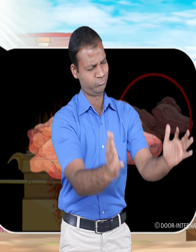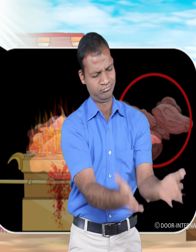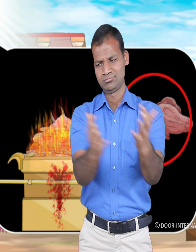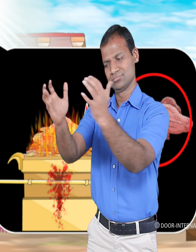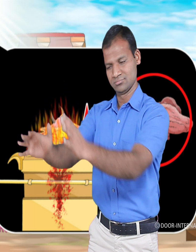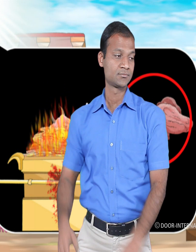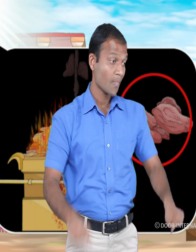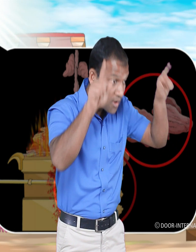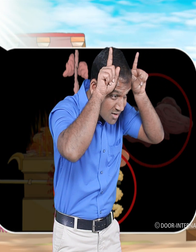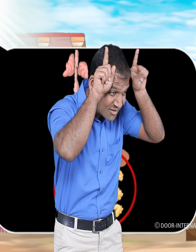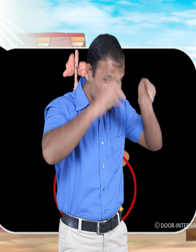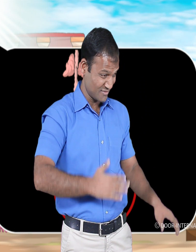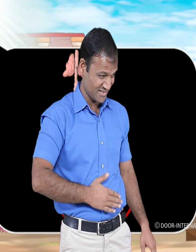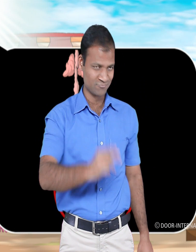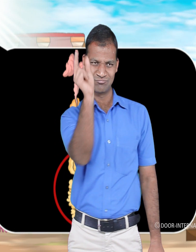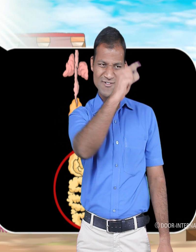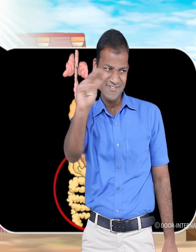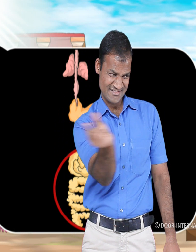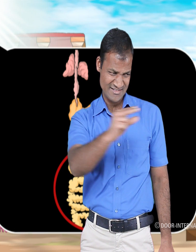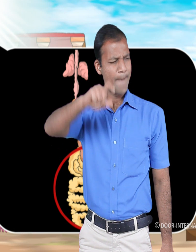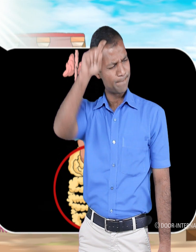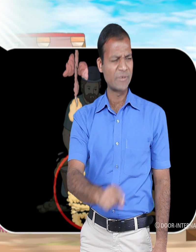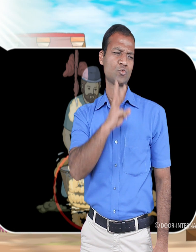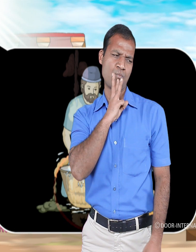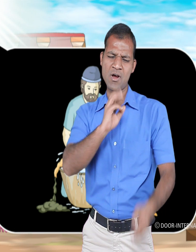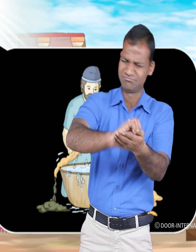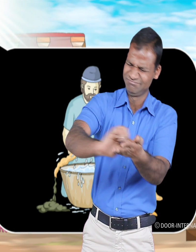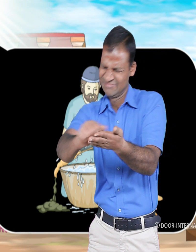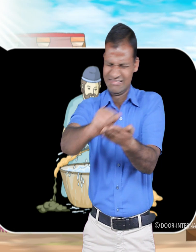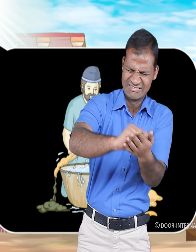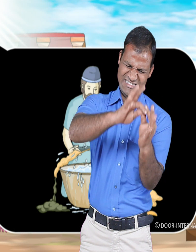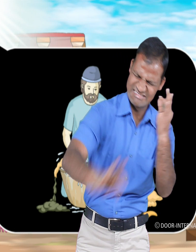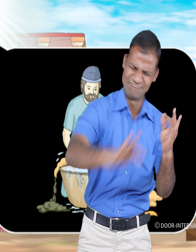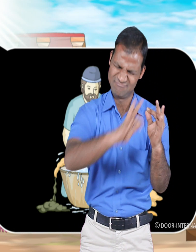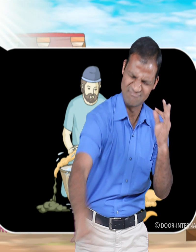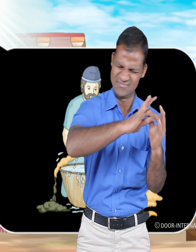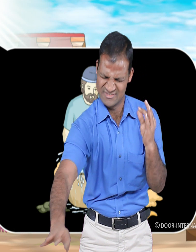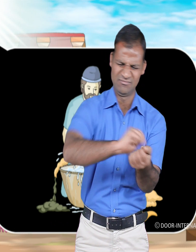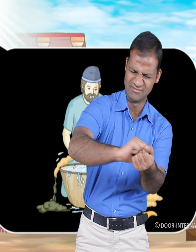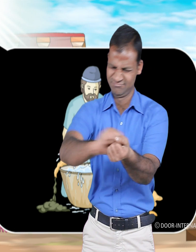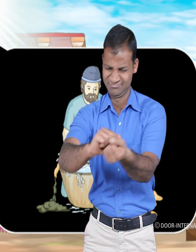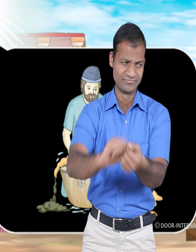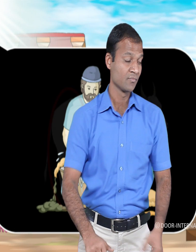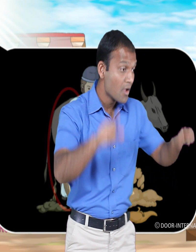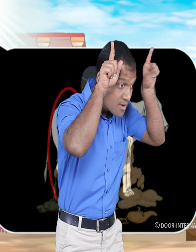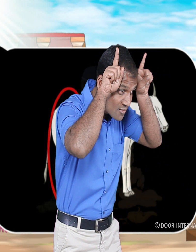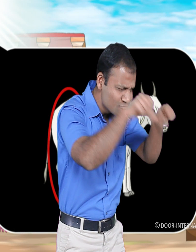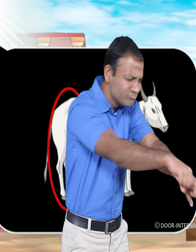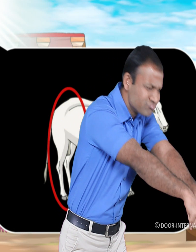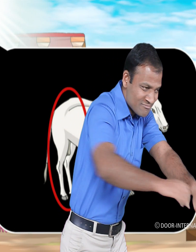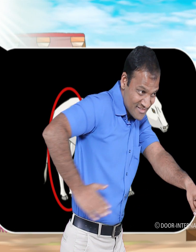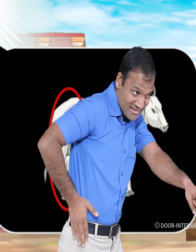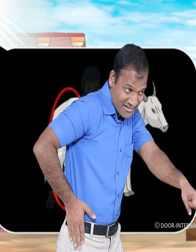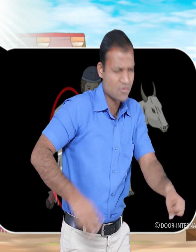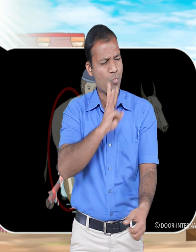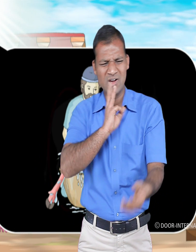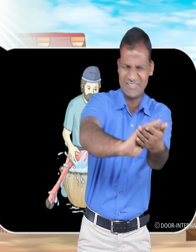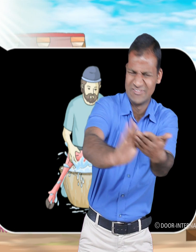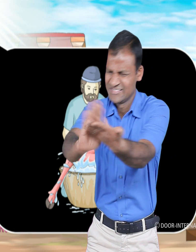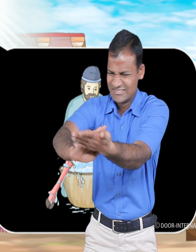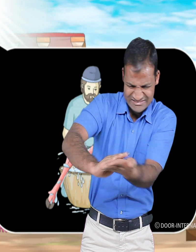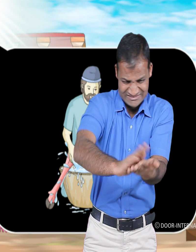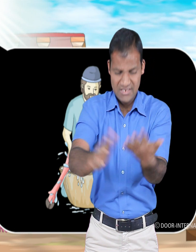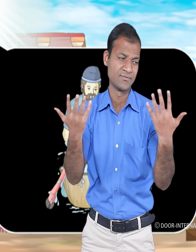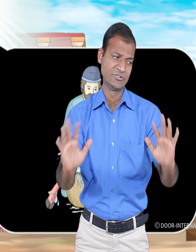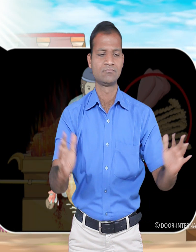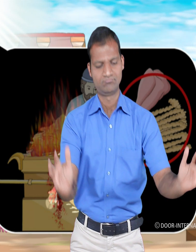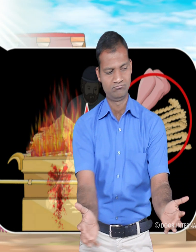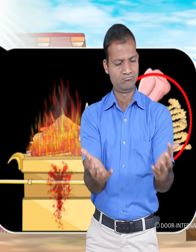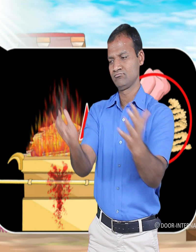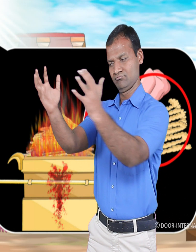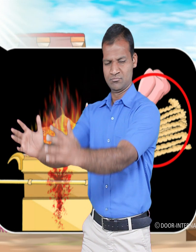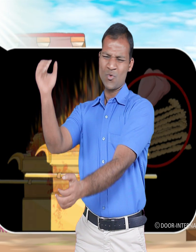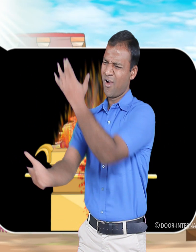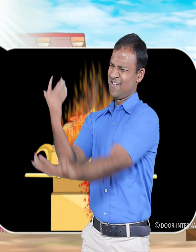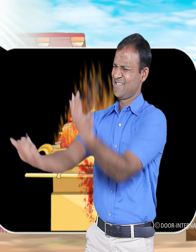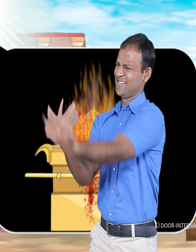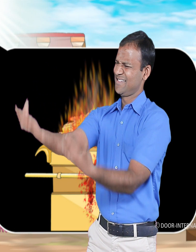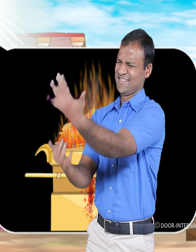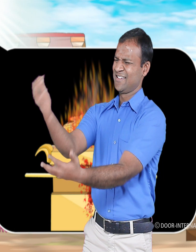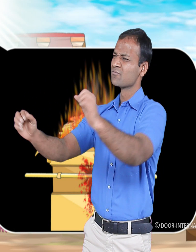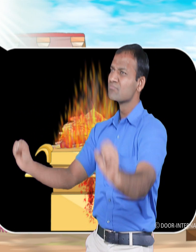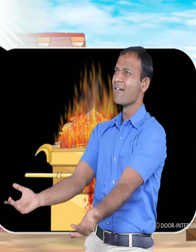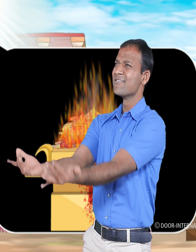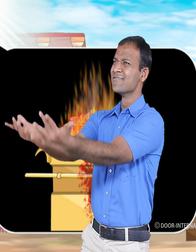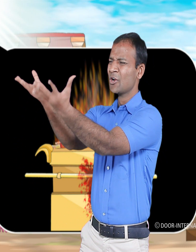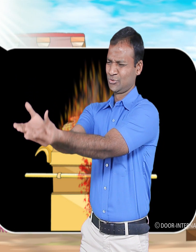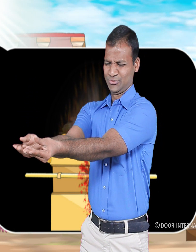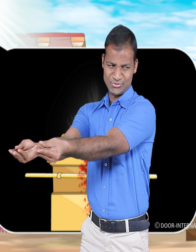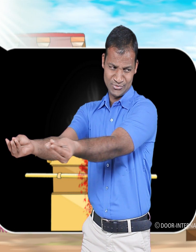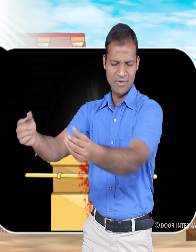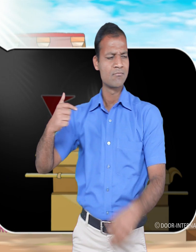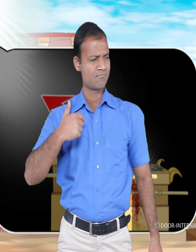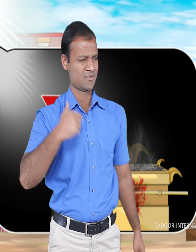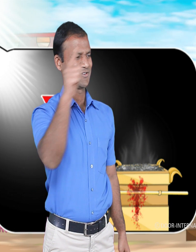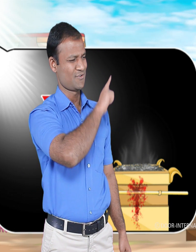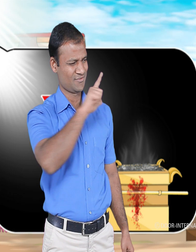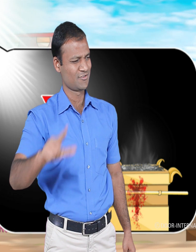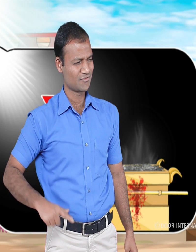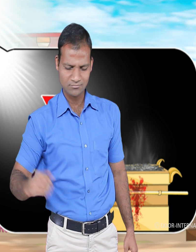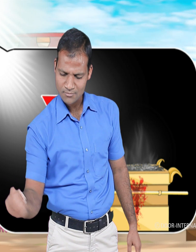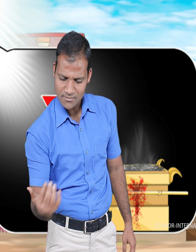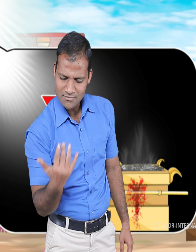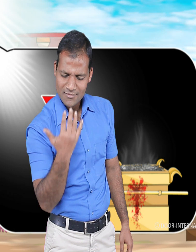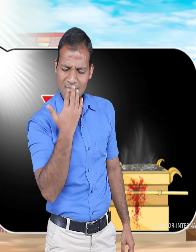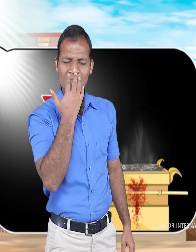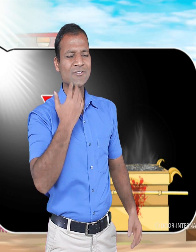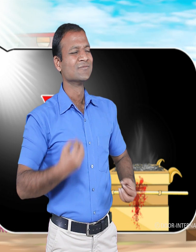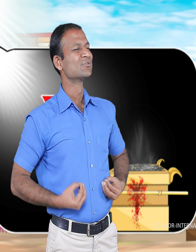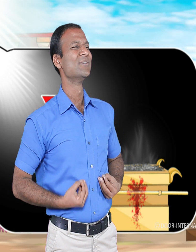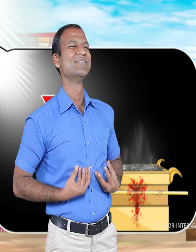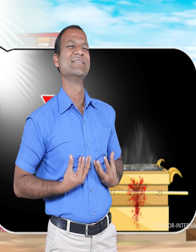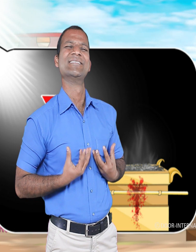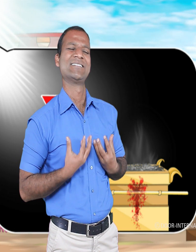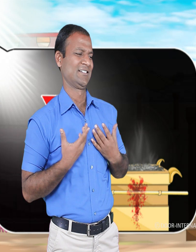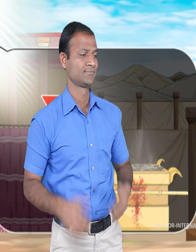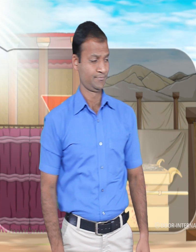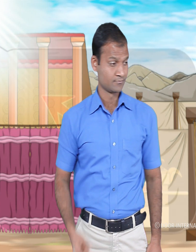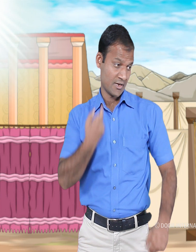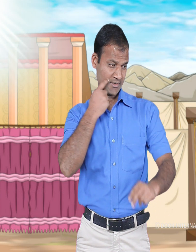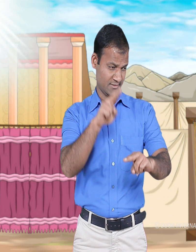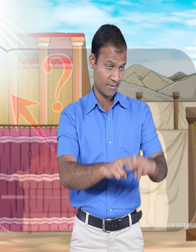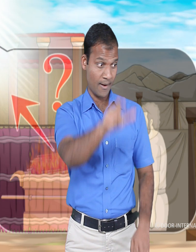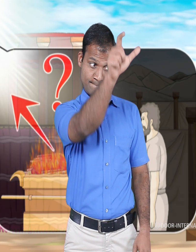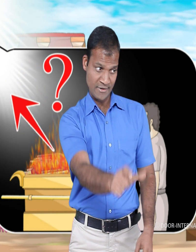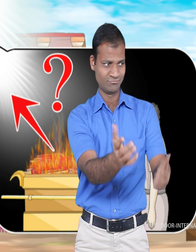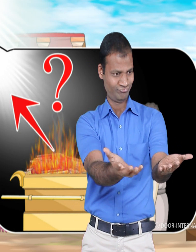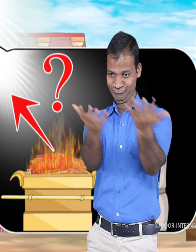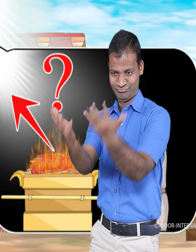The entrails and legs must be washed with water, and the priest shall burn all of it on the altar as a burnt offering, an offering made by fire, a pleasing aroma to the LORD.